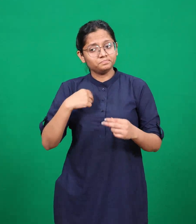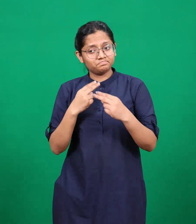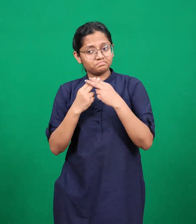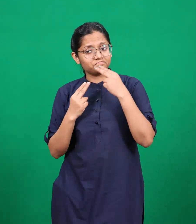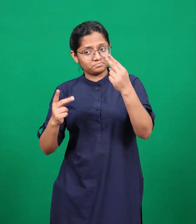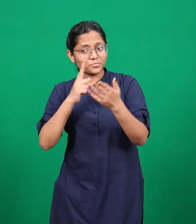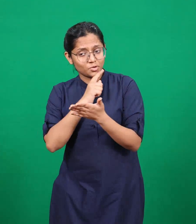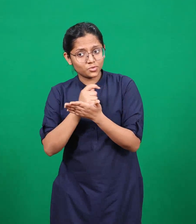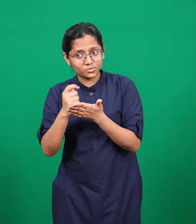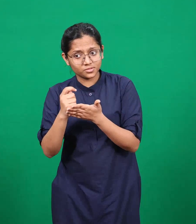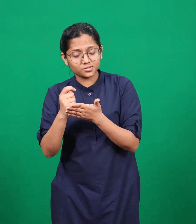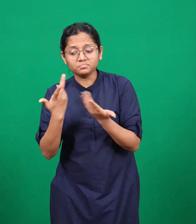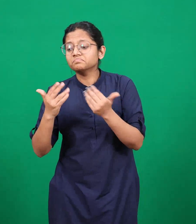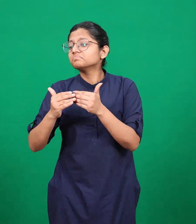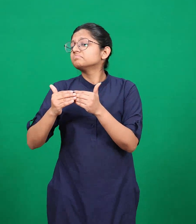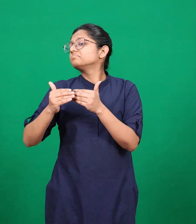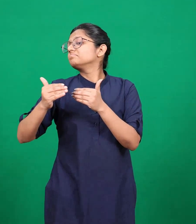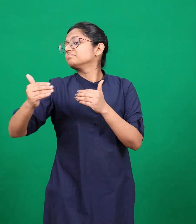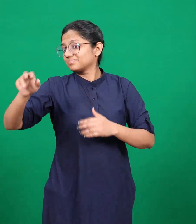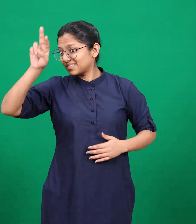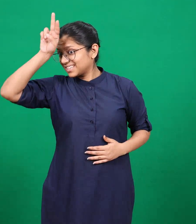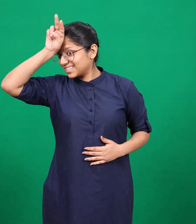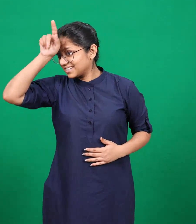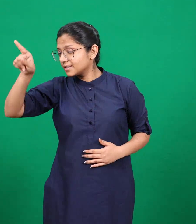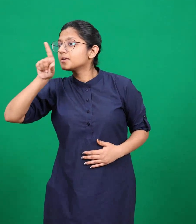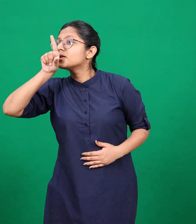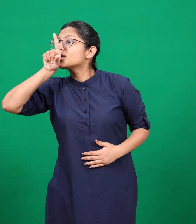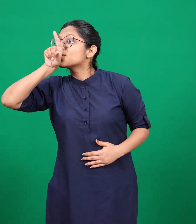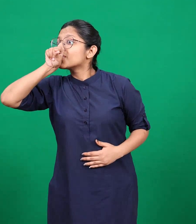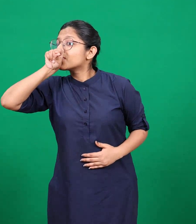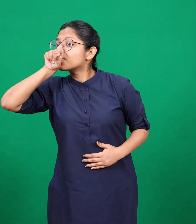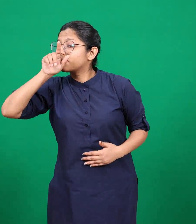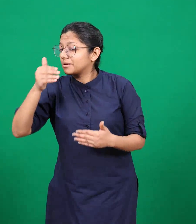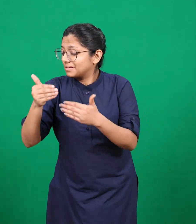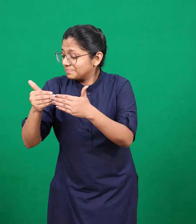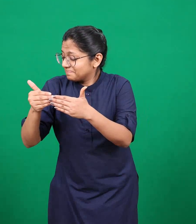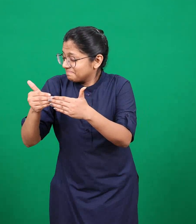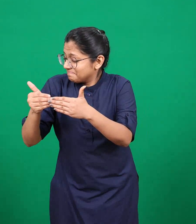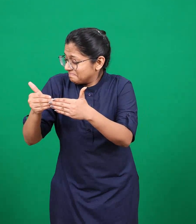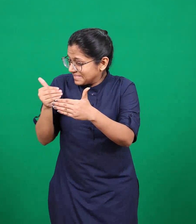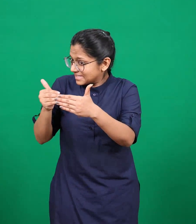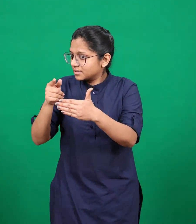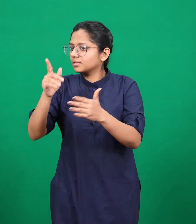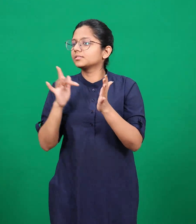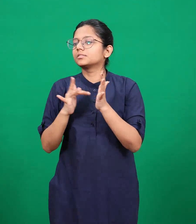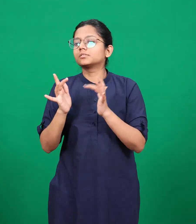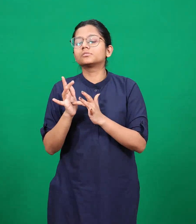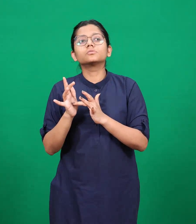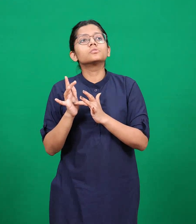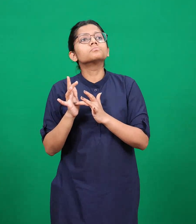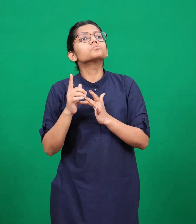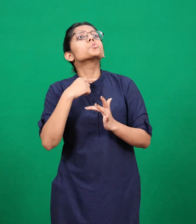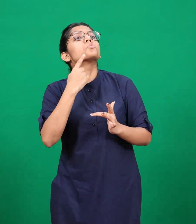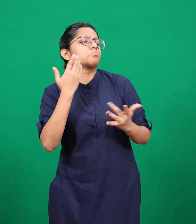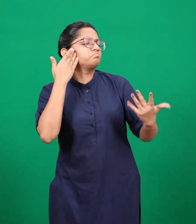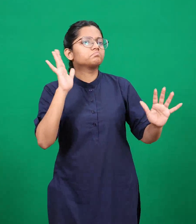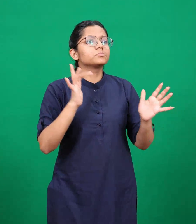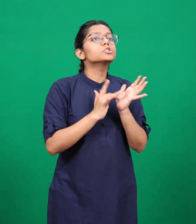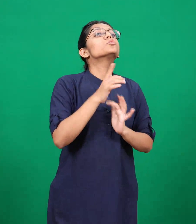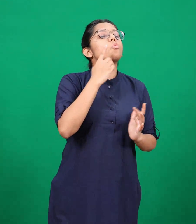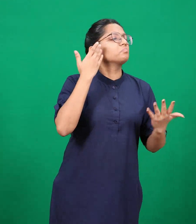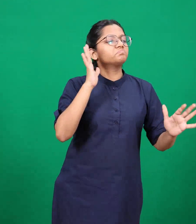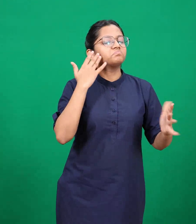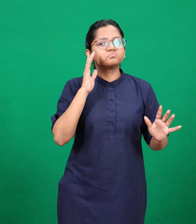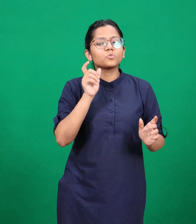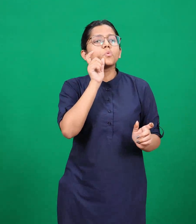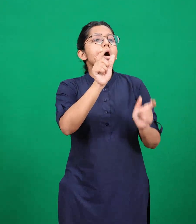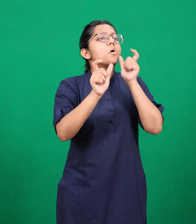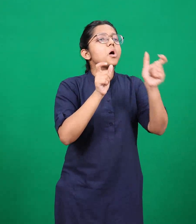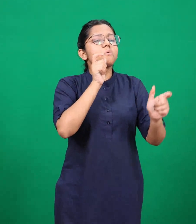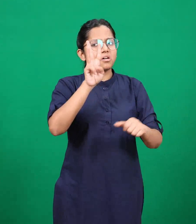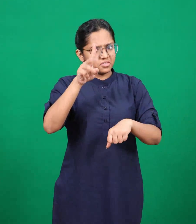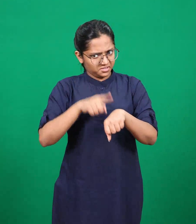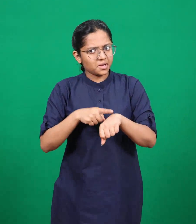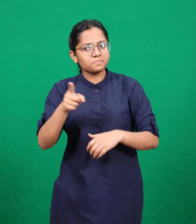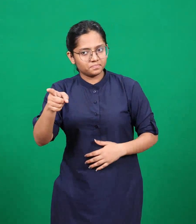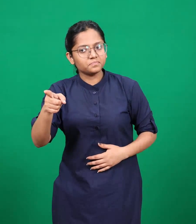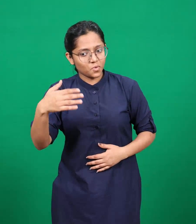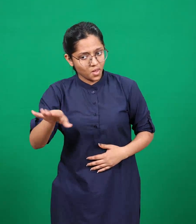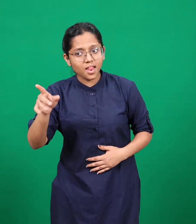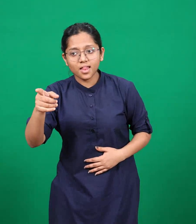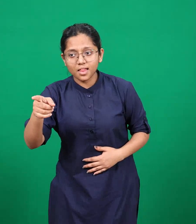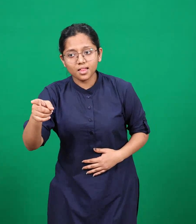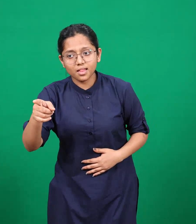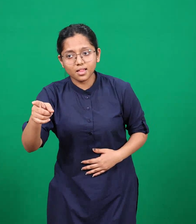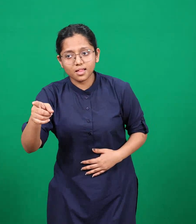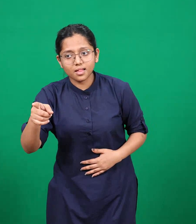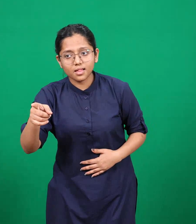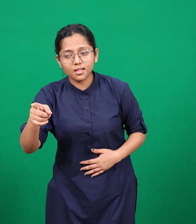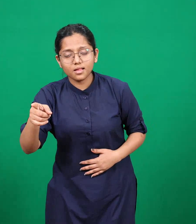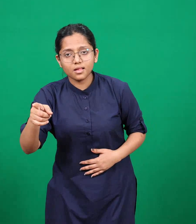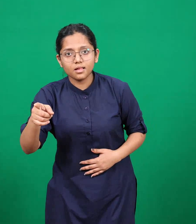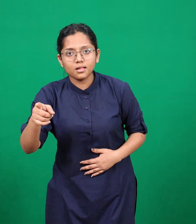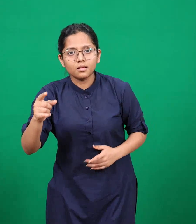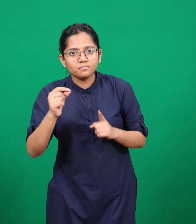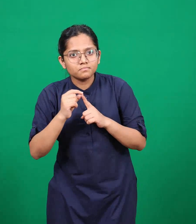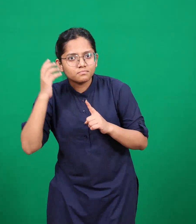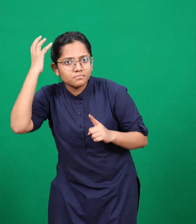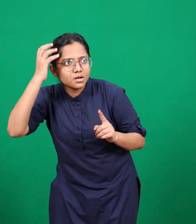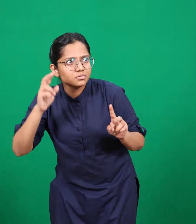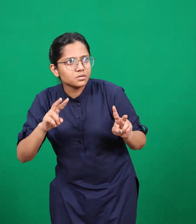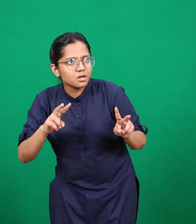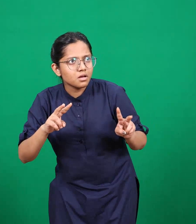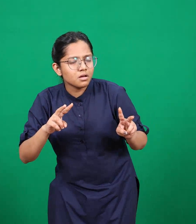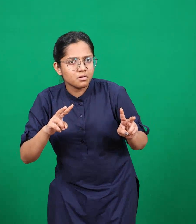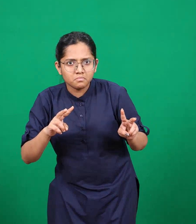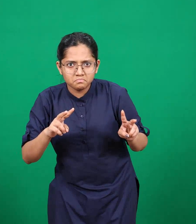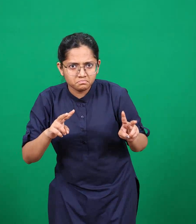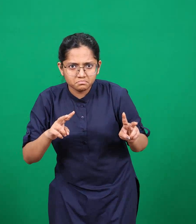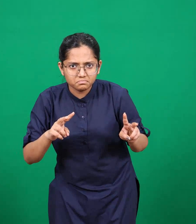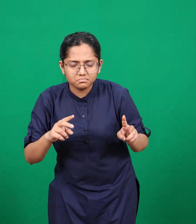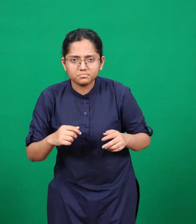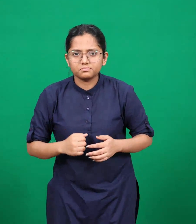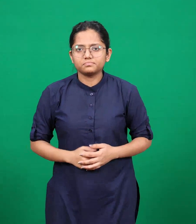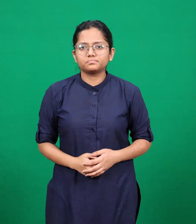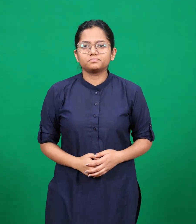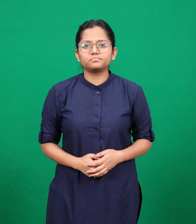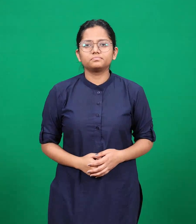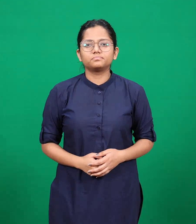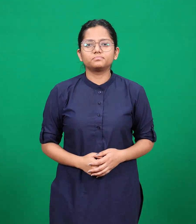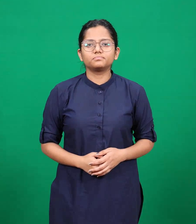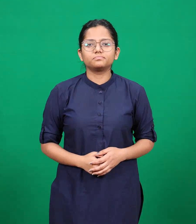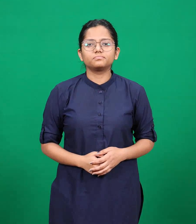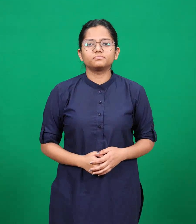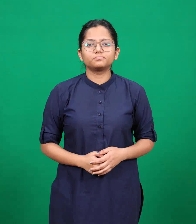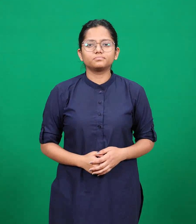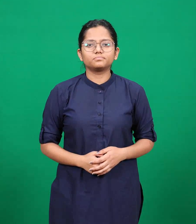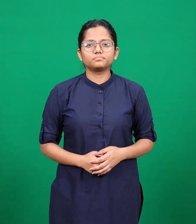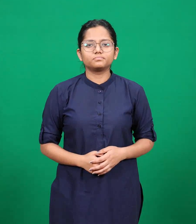Jesus replied. "Truly, truly, I tell you, before the rooster crows, you will deny Me three times.